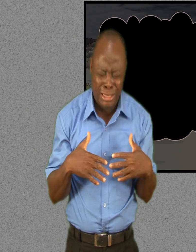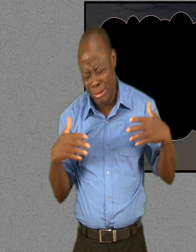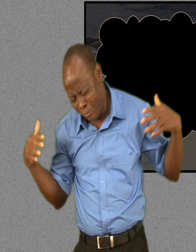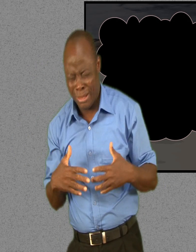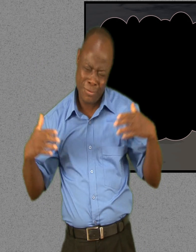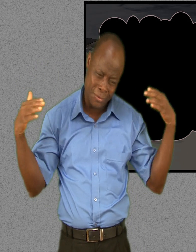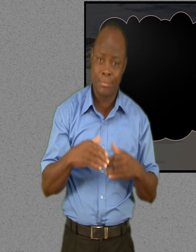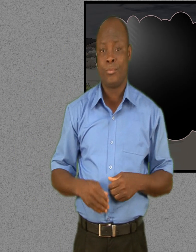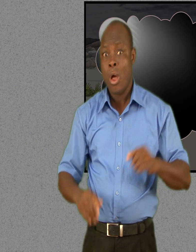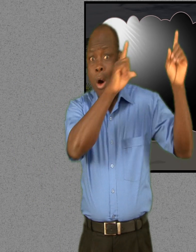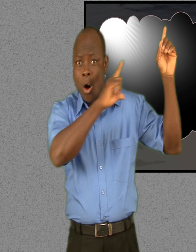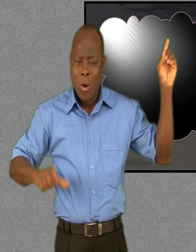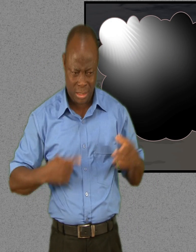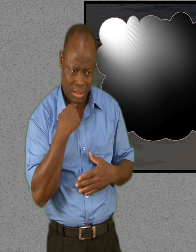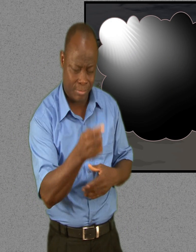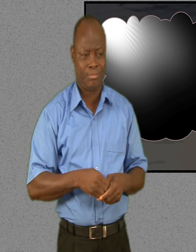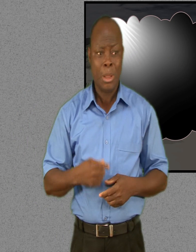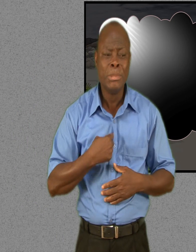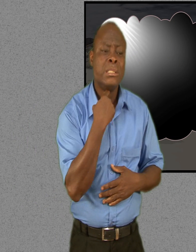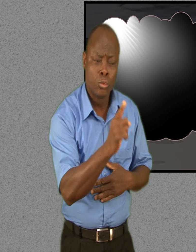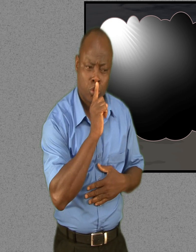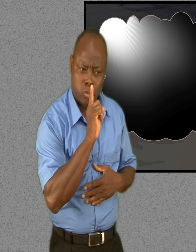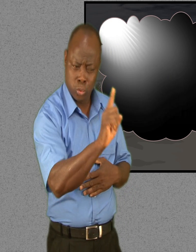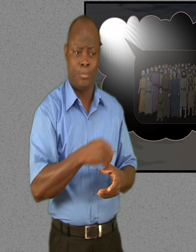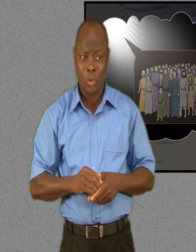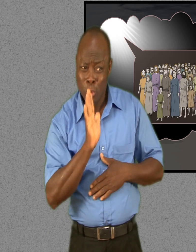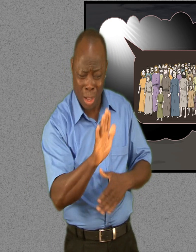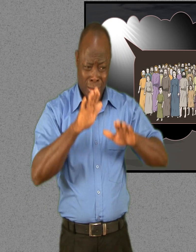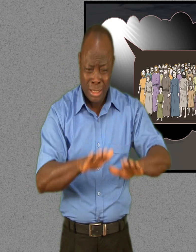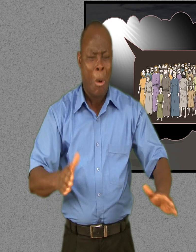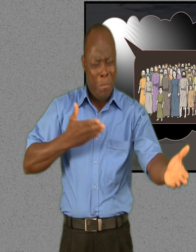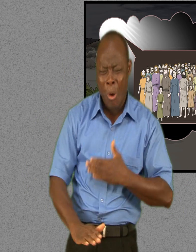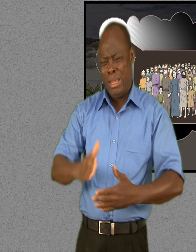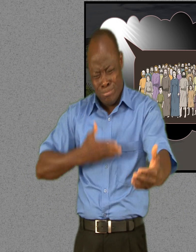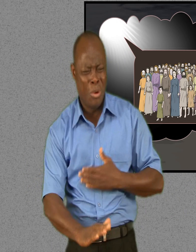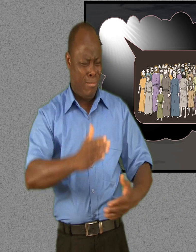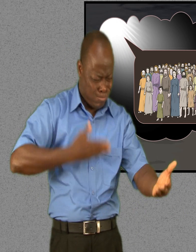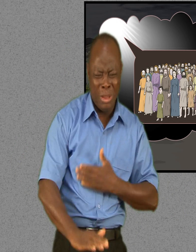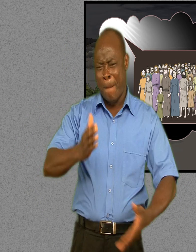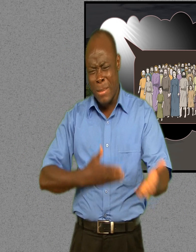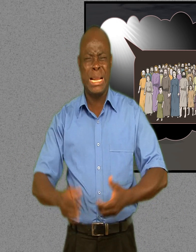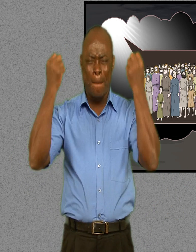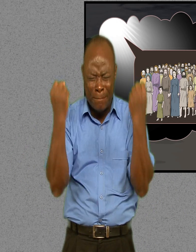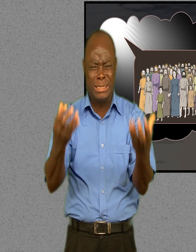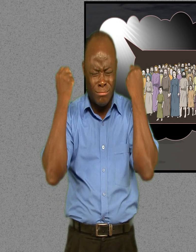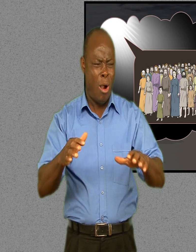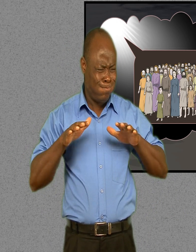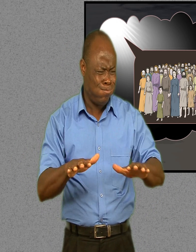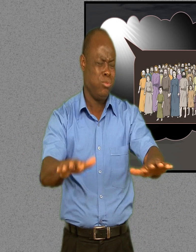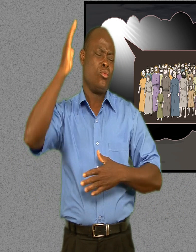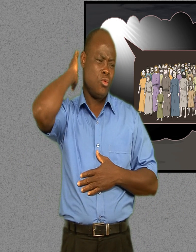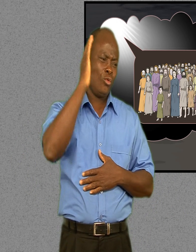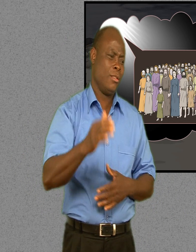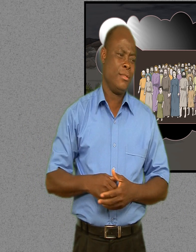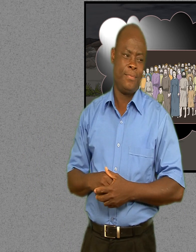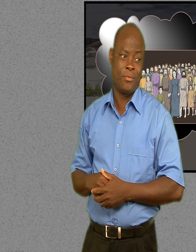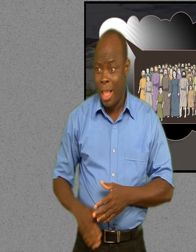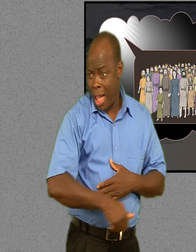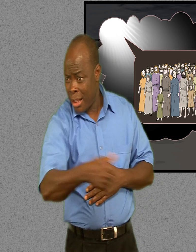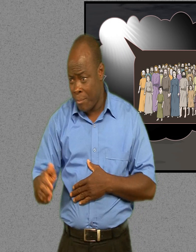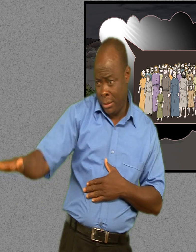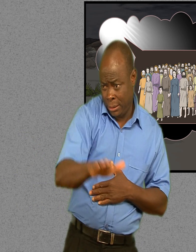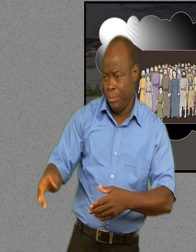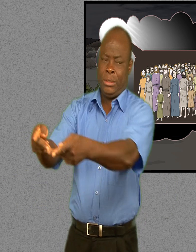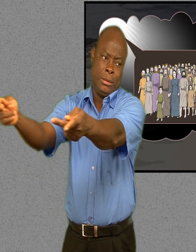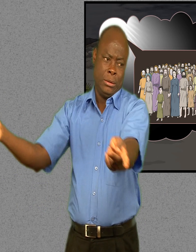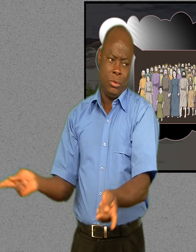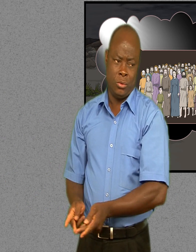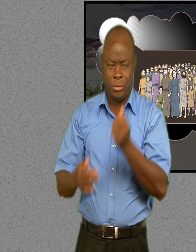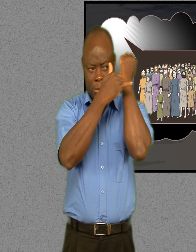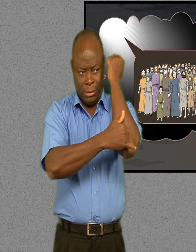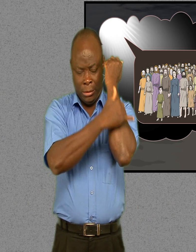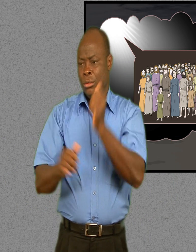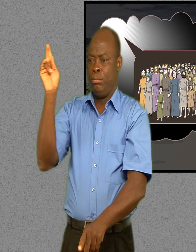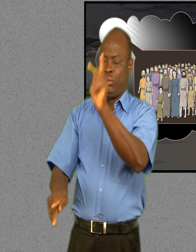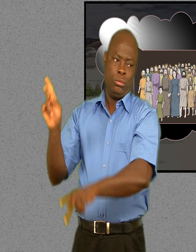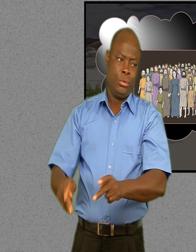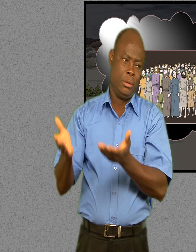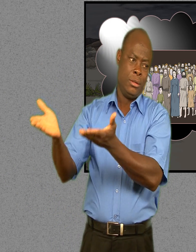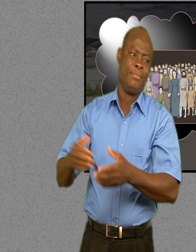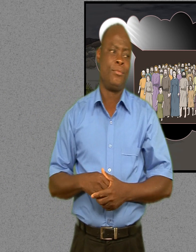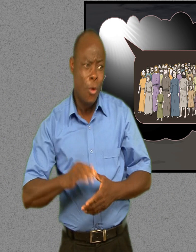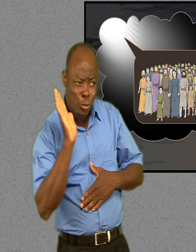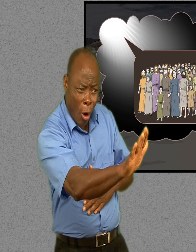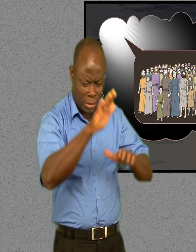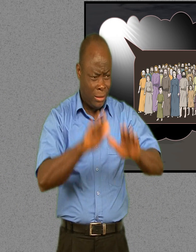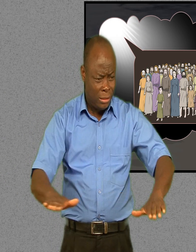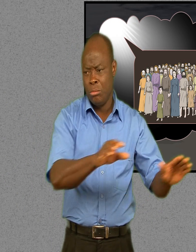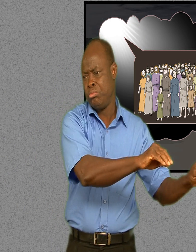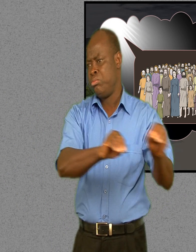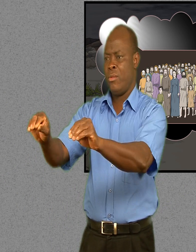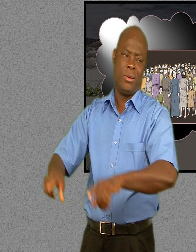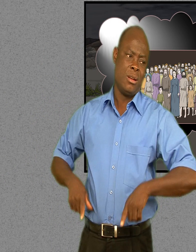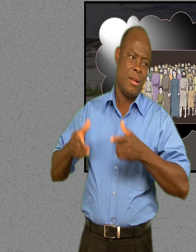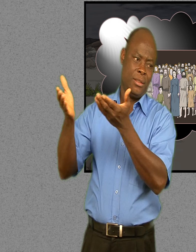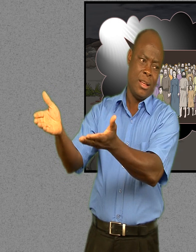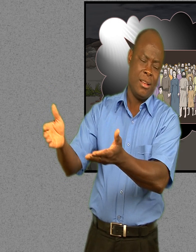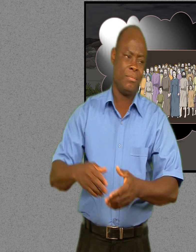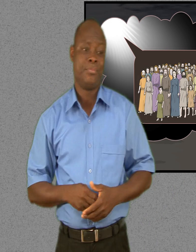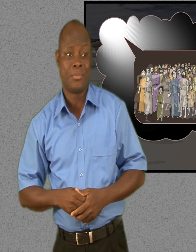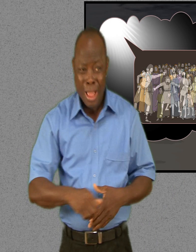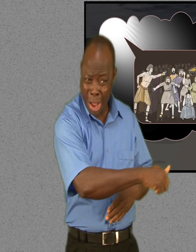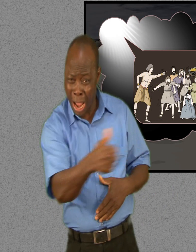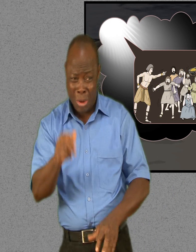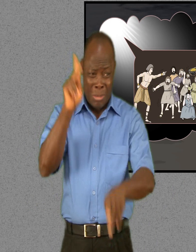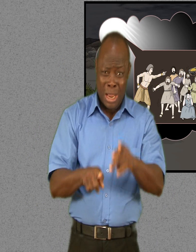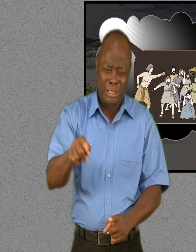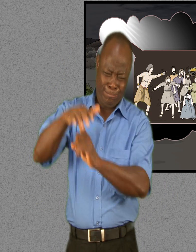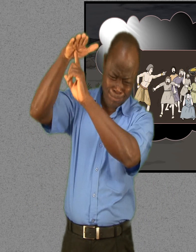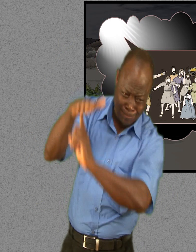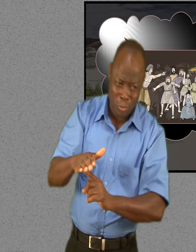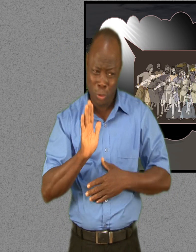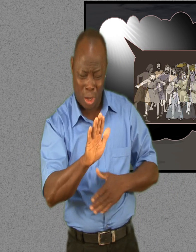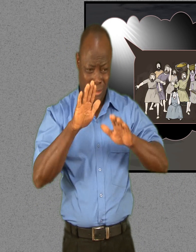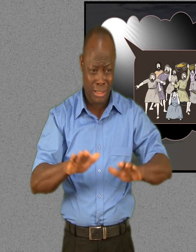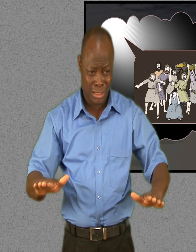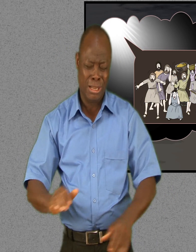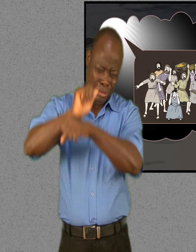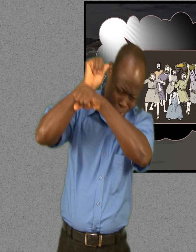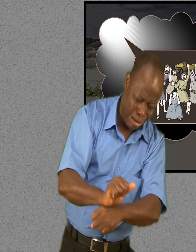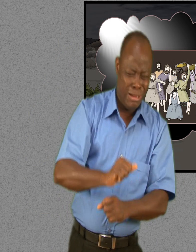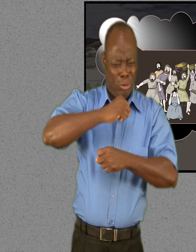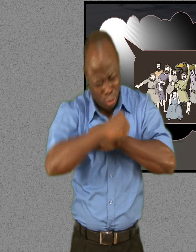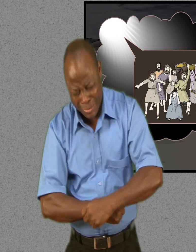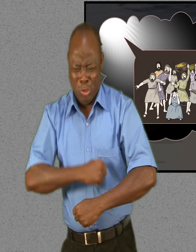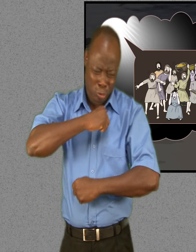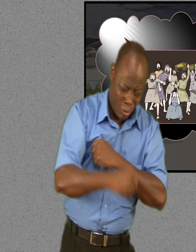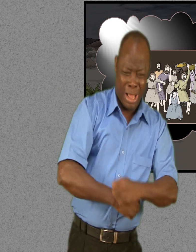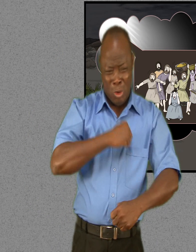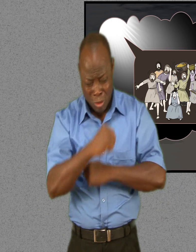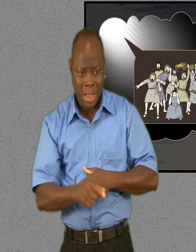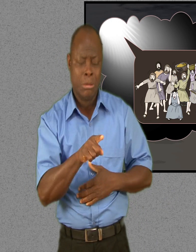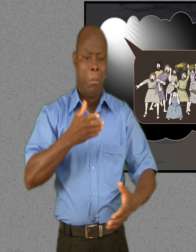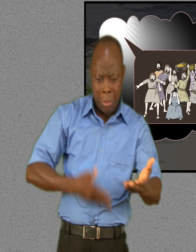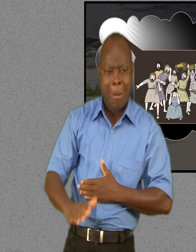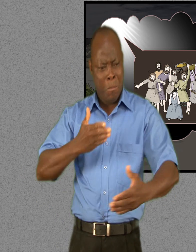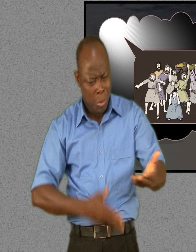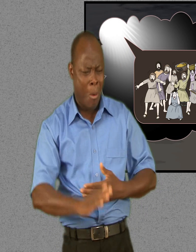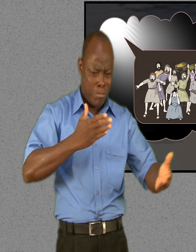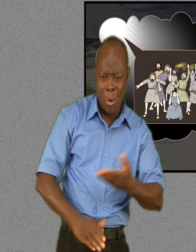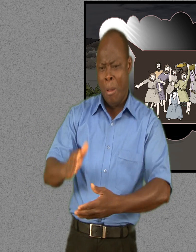Then the LORD said to Abram, “Know for certain that your descendants will be strangers in a land that is not their own, and they will be enslaved and mistreated four hundred years.